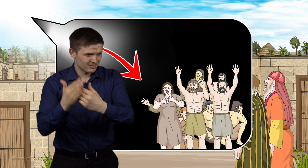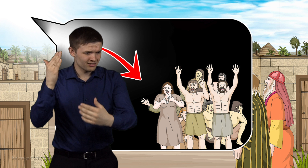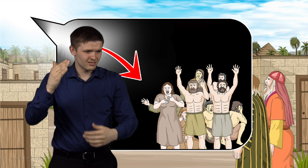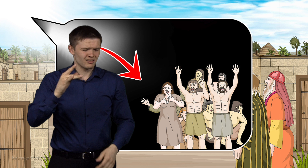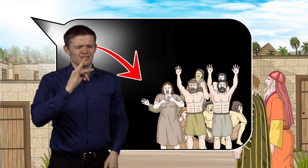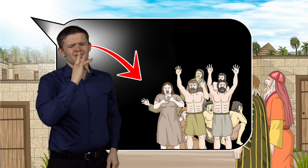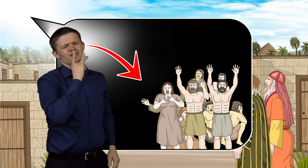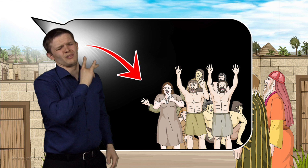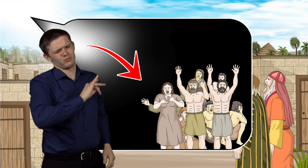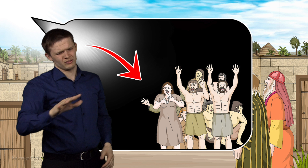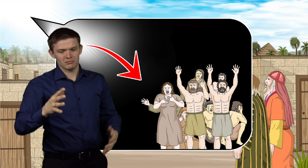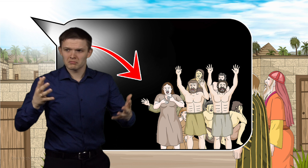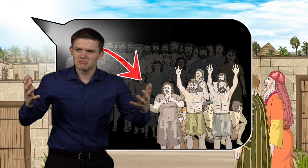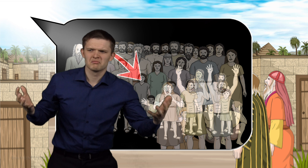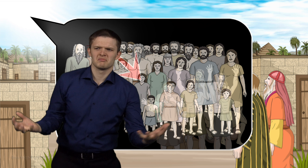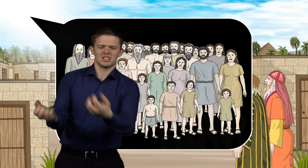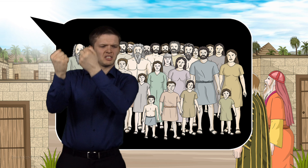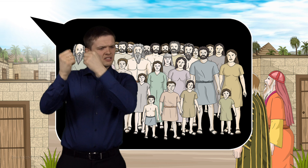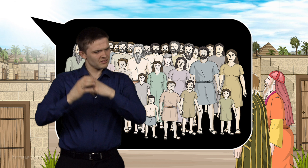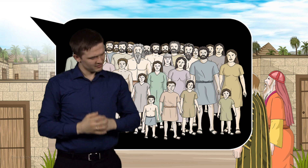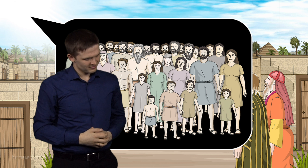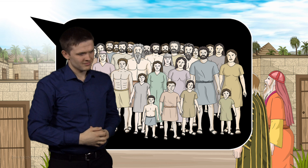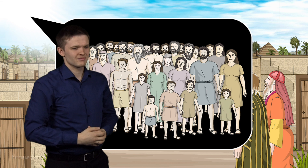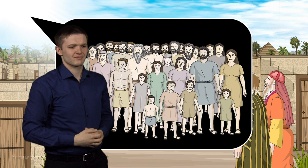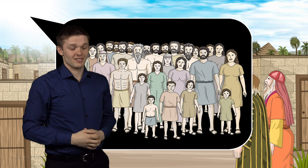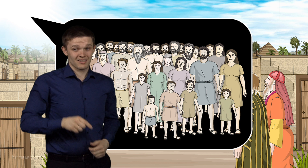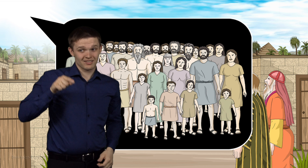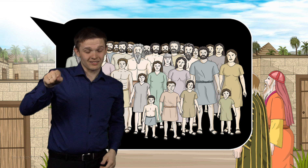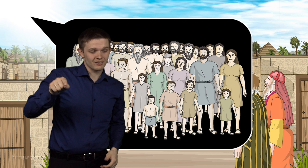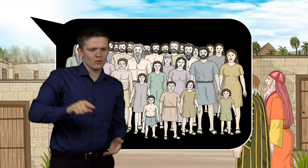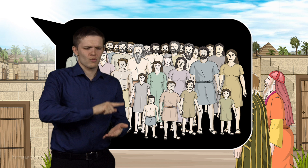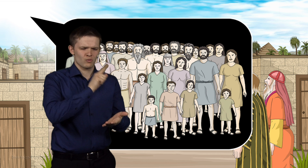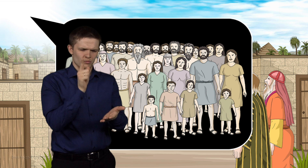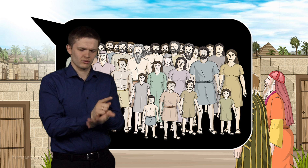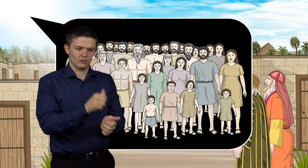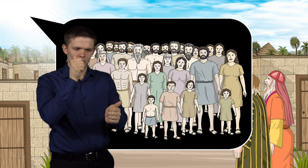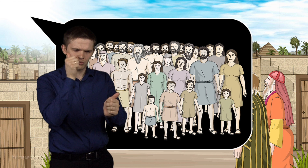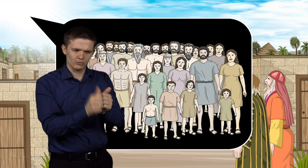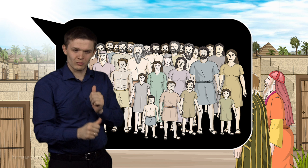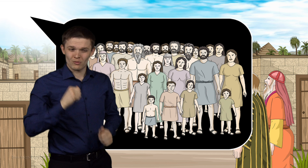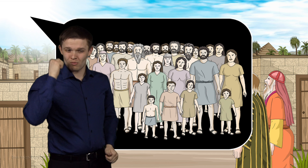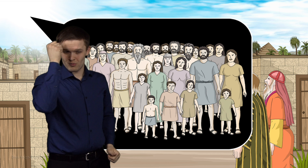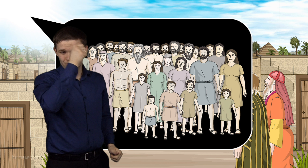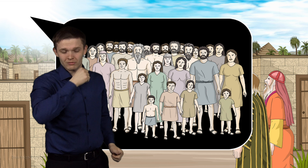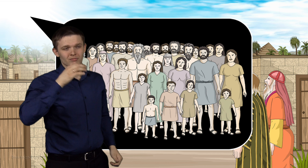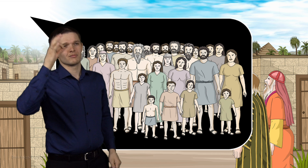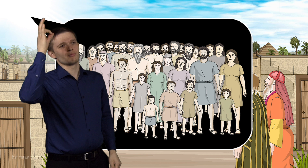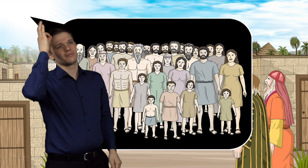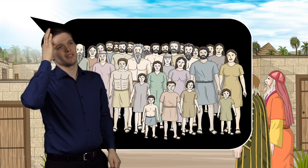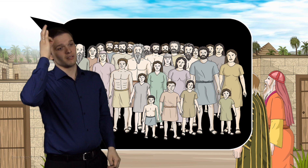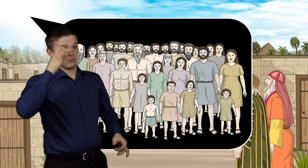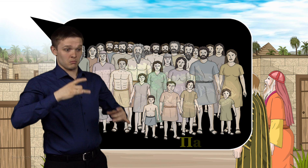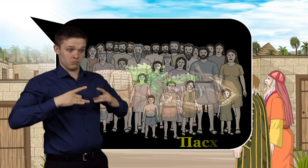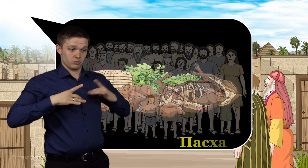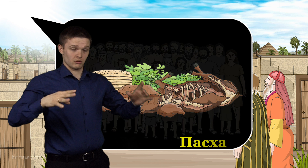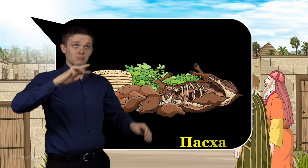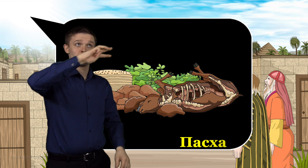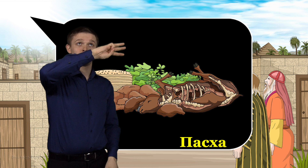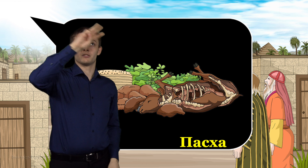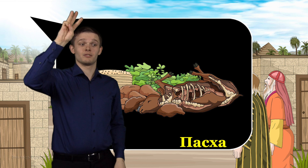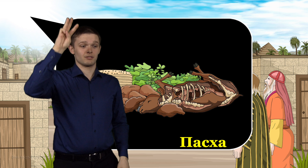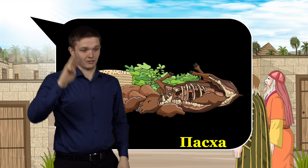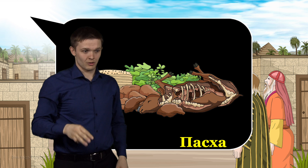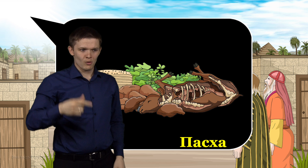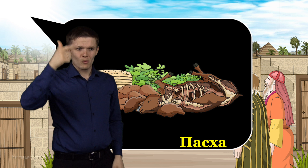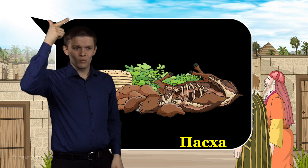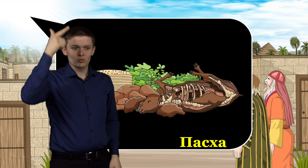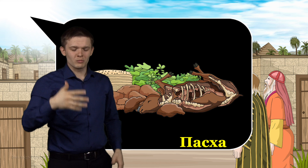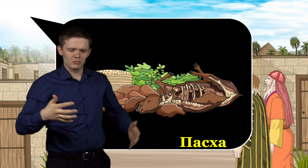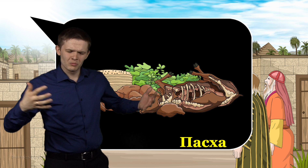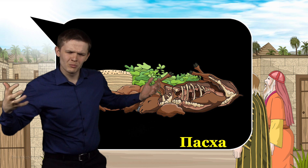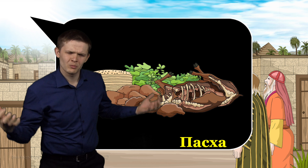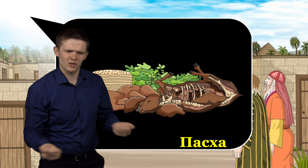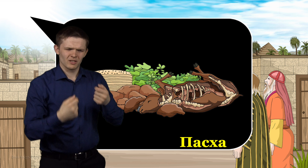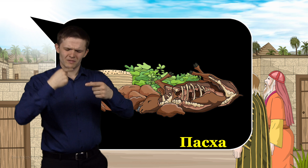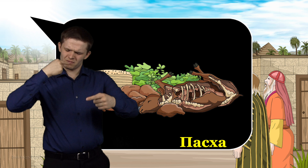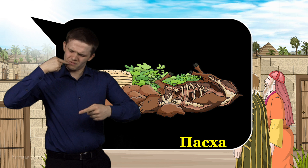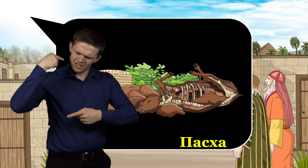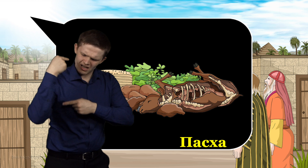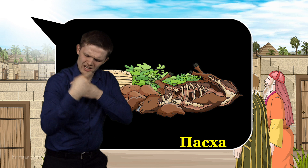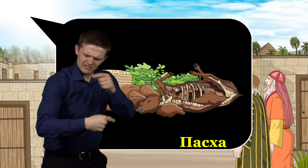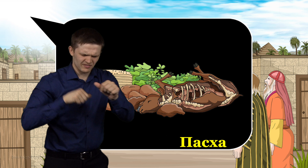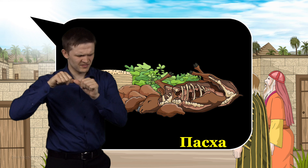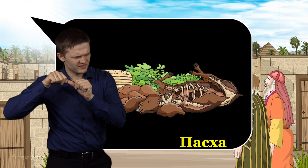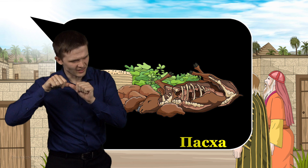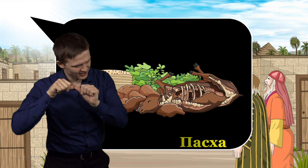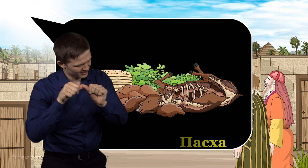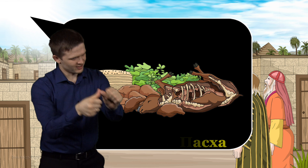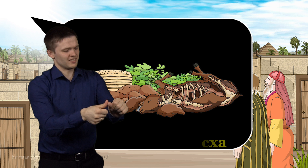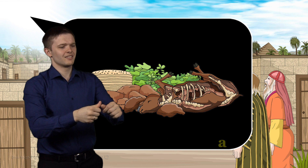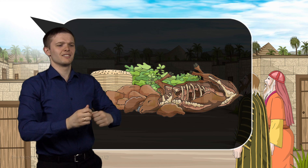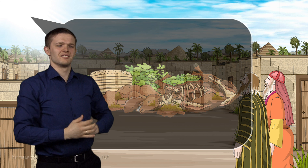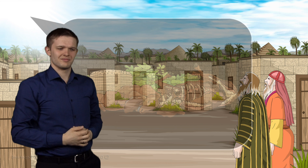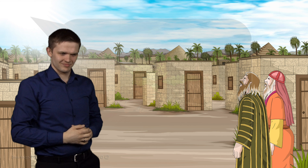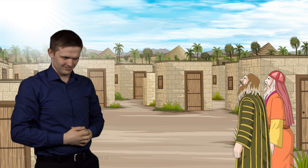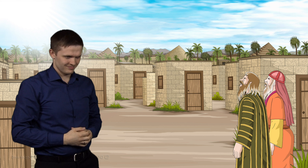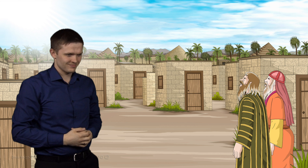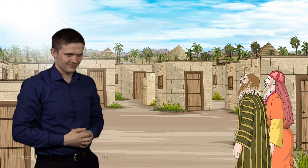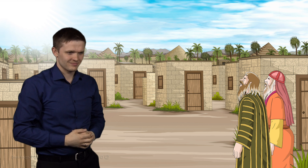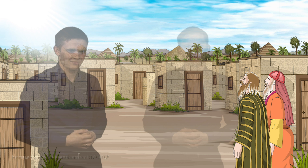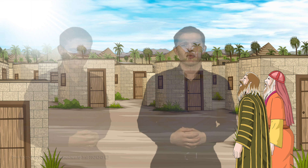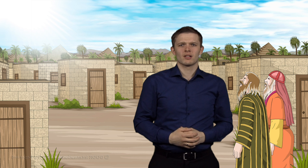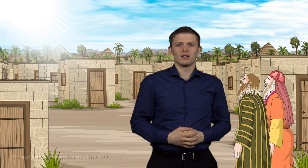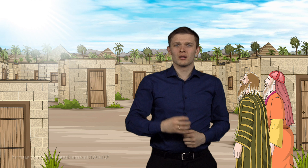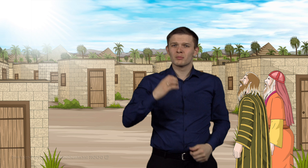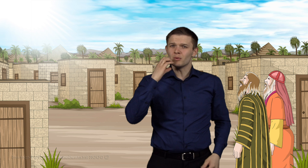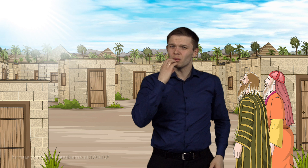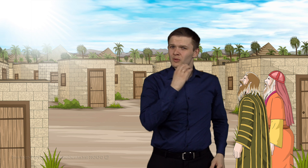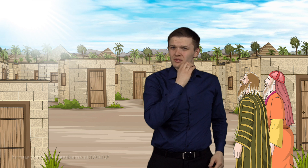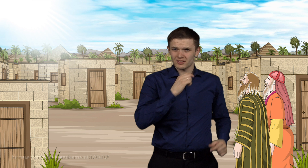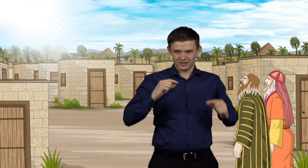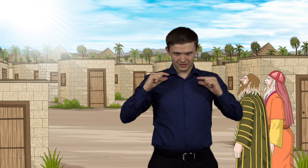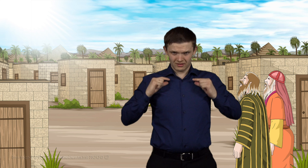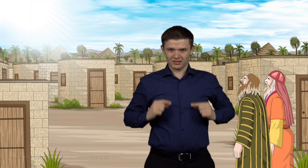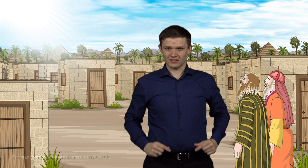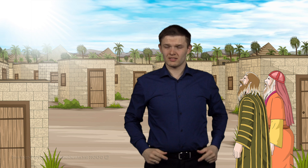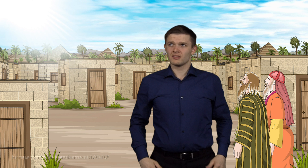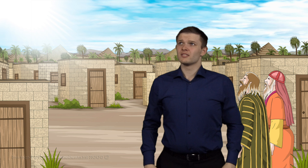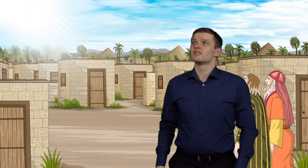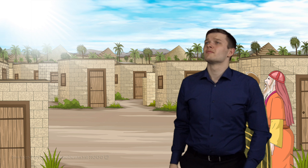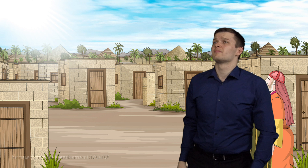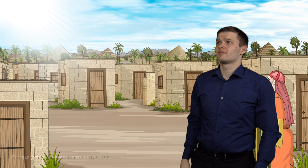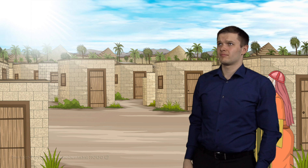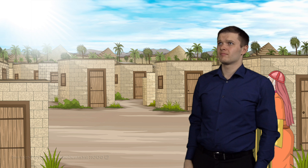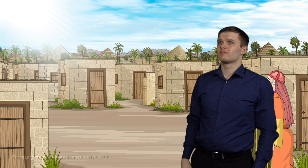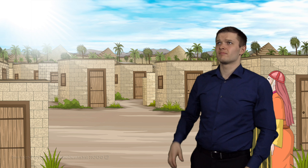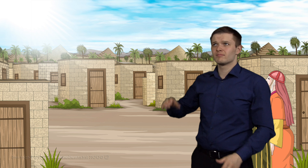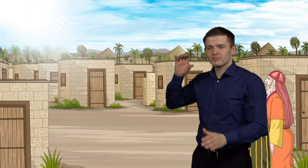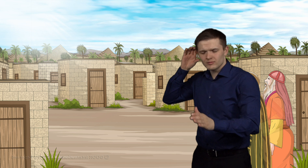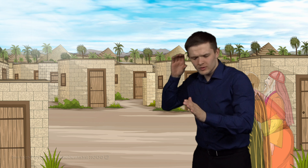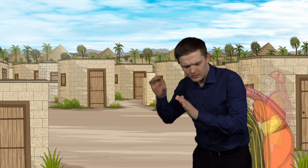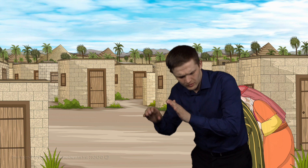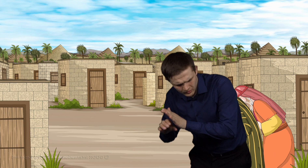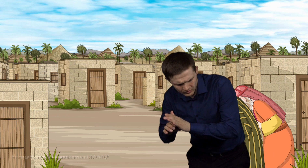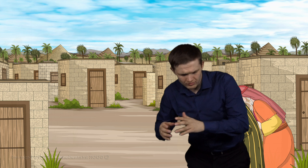And this day will be a memorial for you, and you are to celebrate it as a feast to the LORD, as a permanent statute for the generations to come.